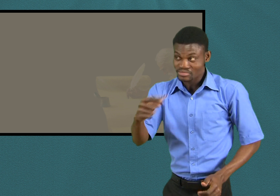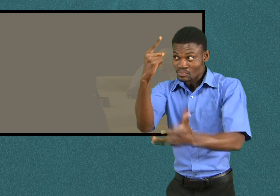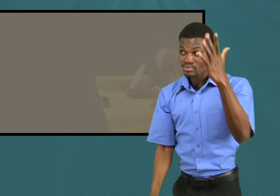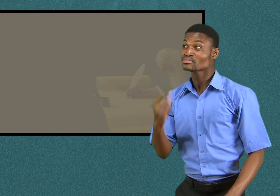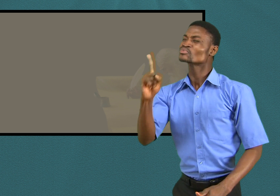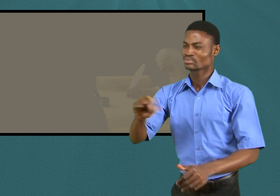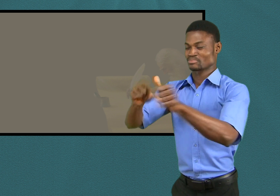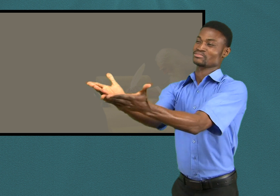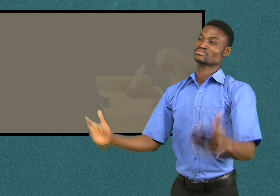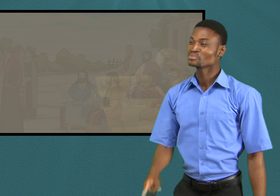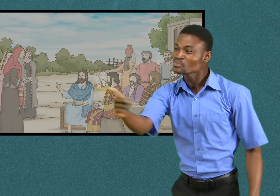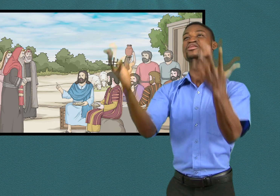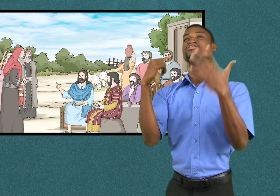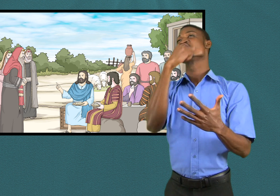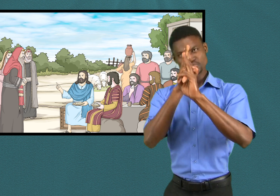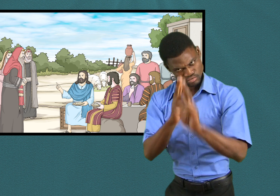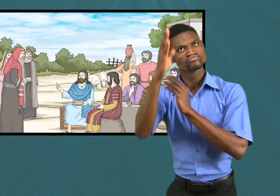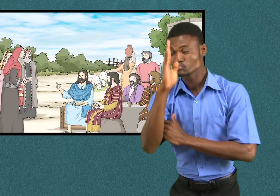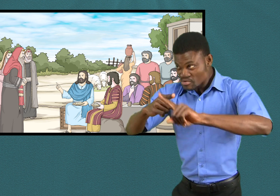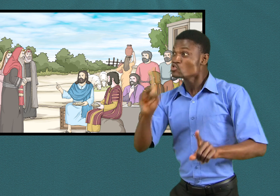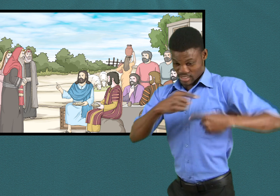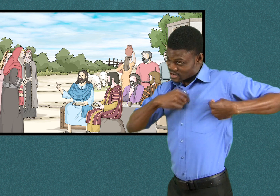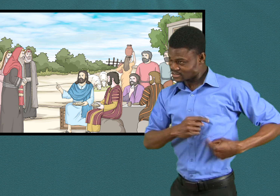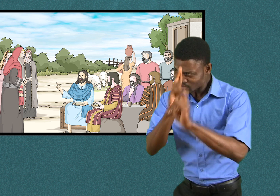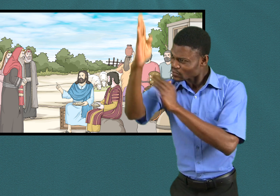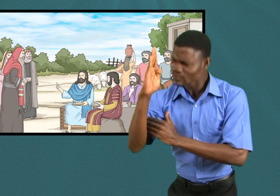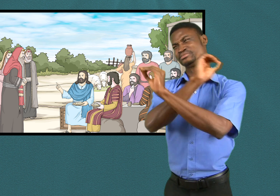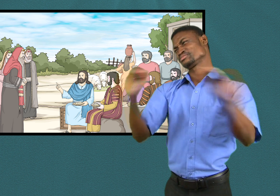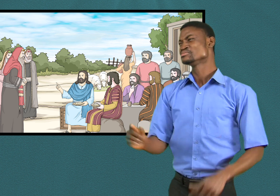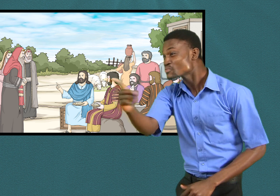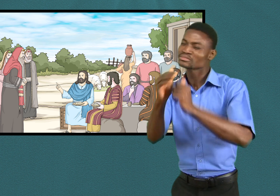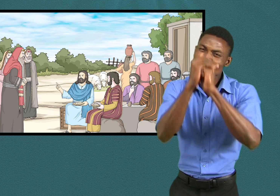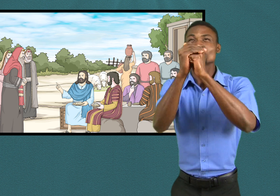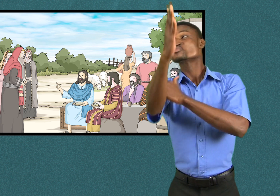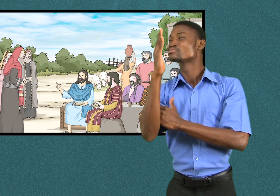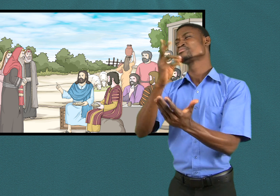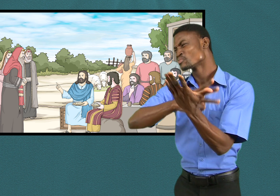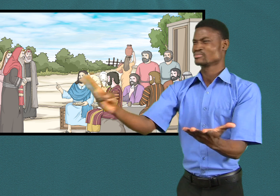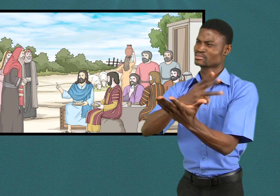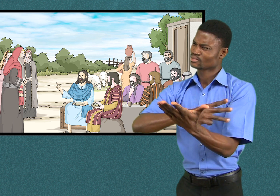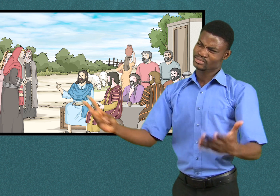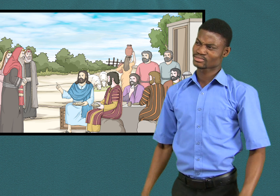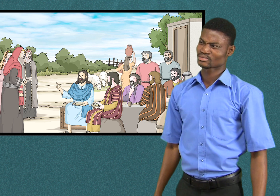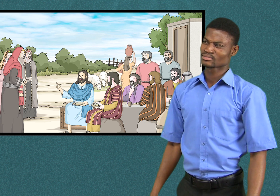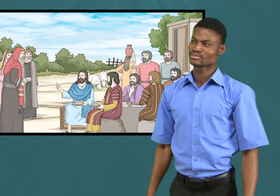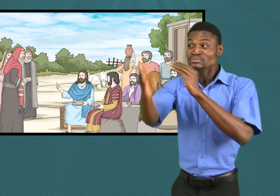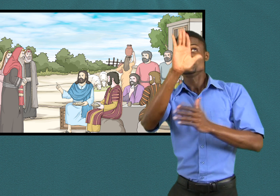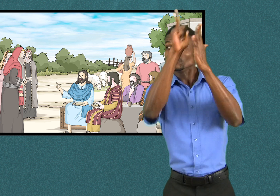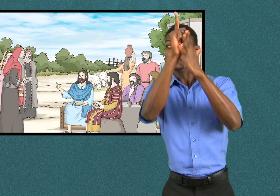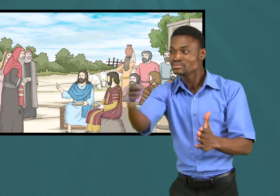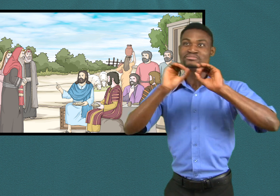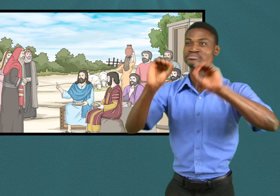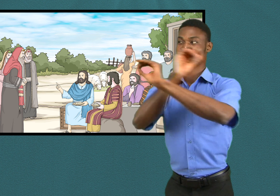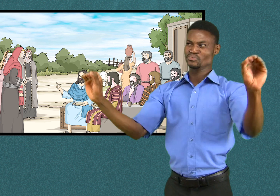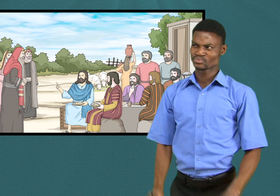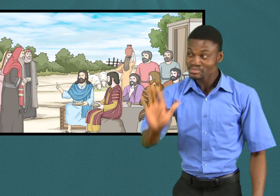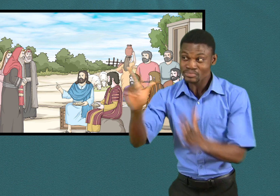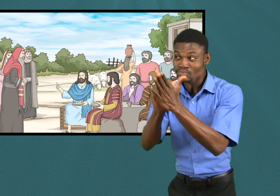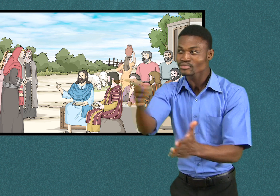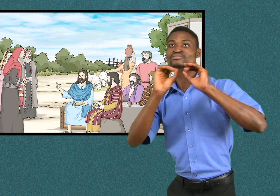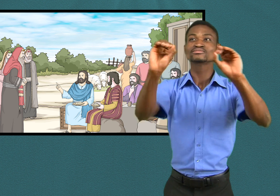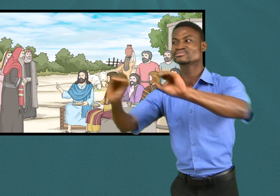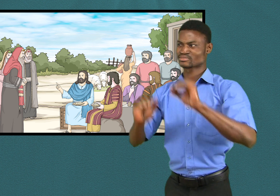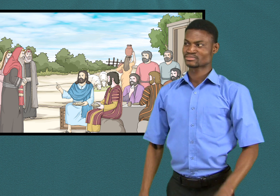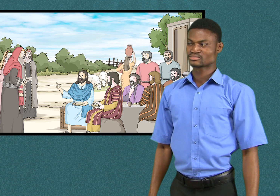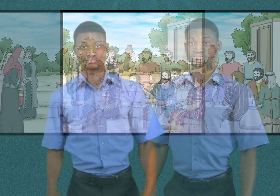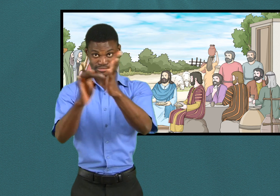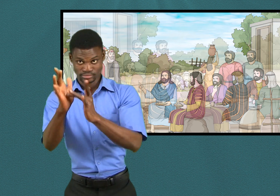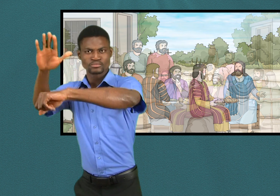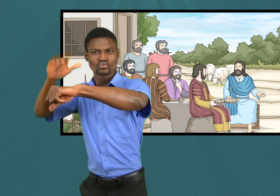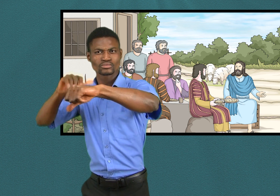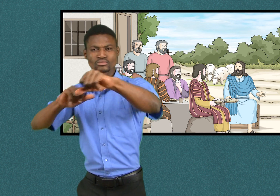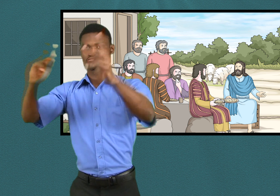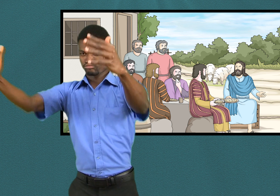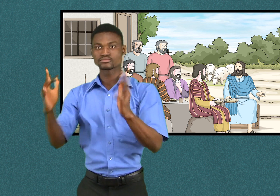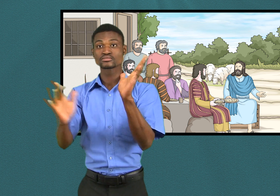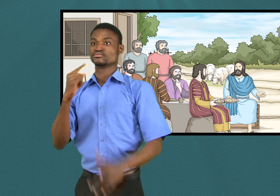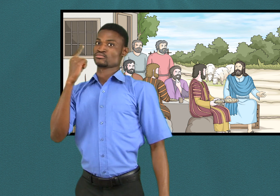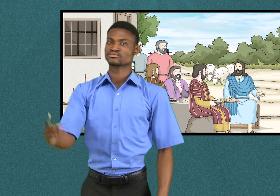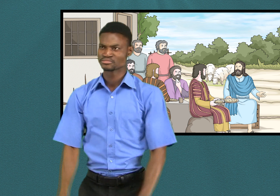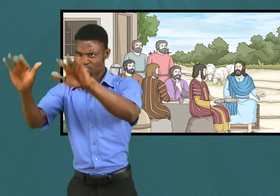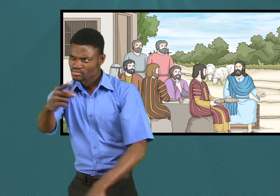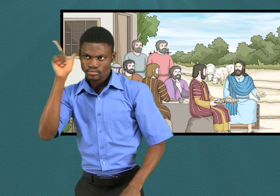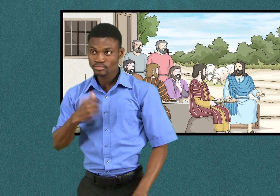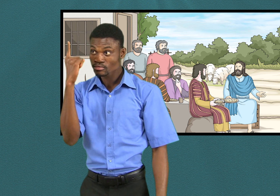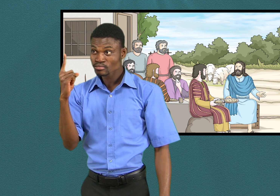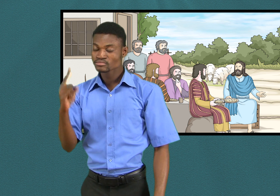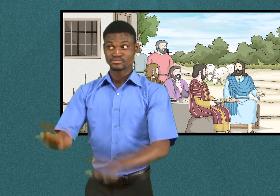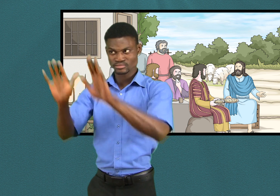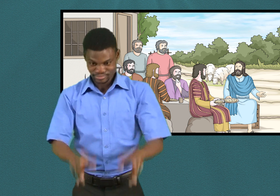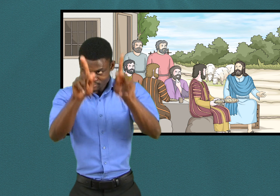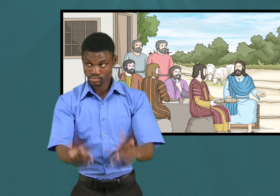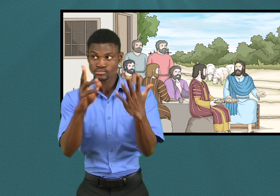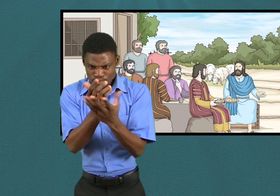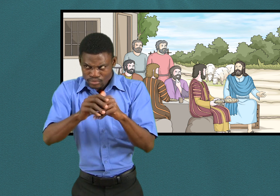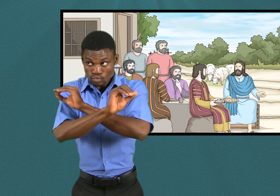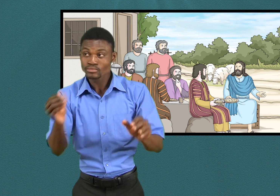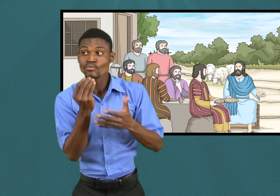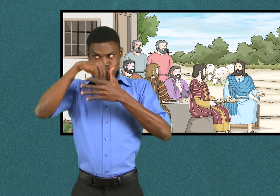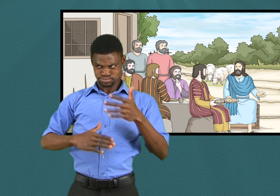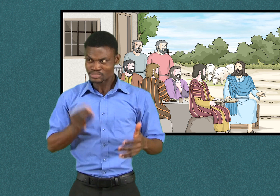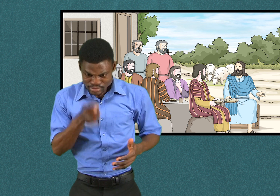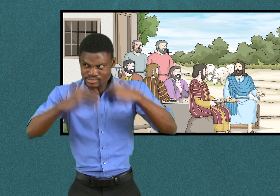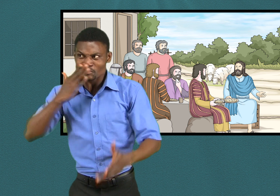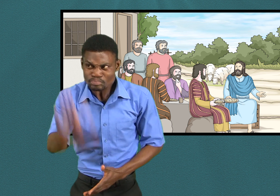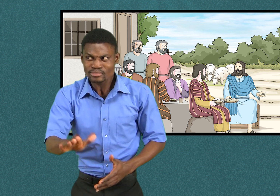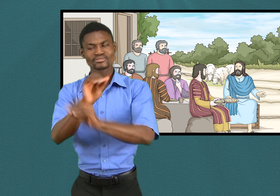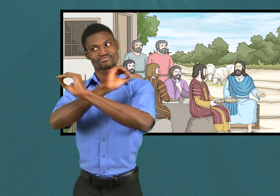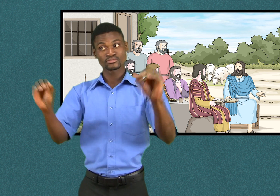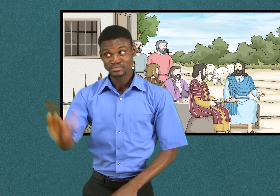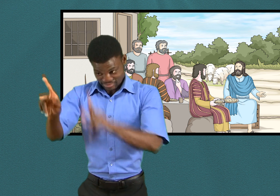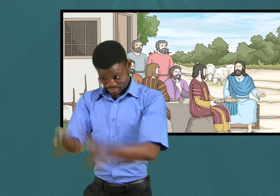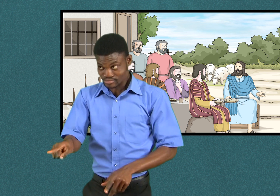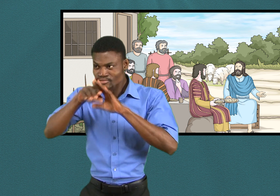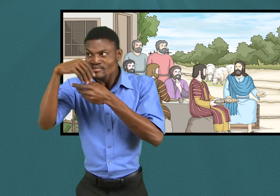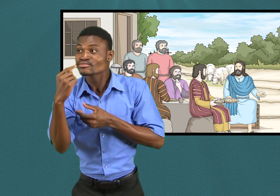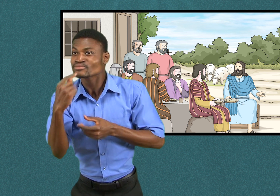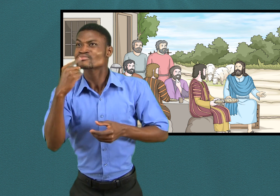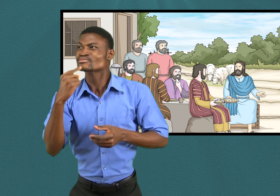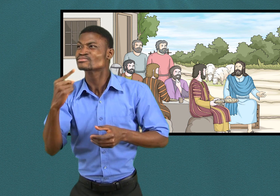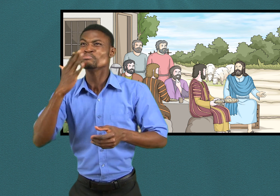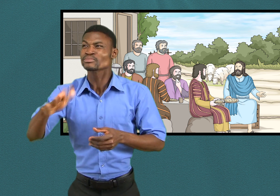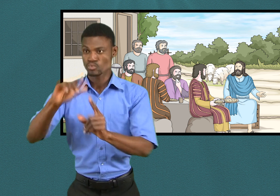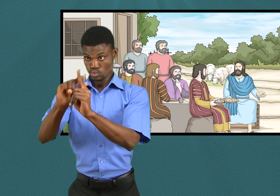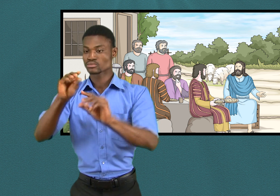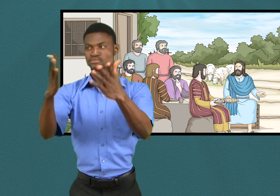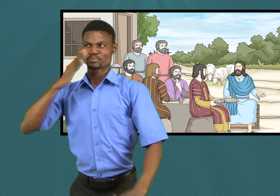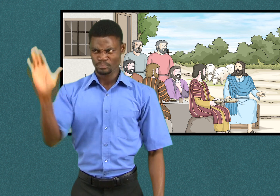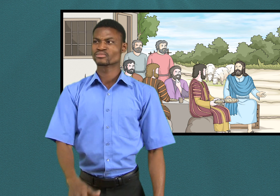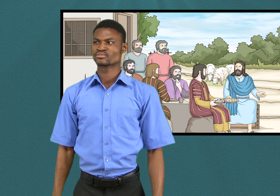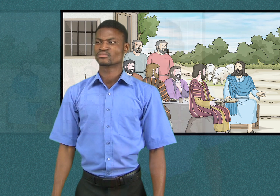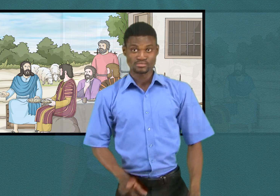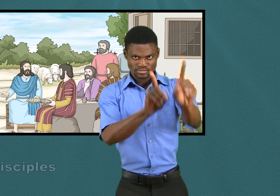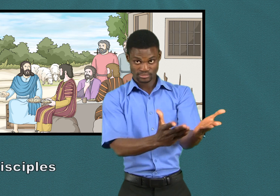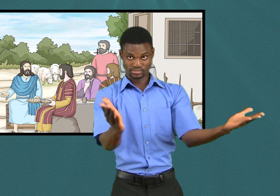Isaiah prophesied correctly about you: ‘These people honor Me with their lips, but their hearts are far from Me. They worship Me in vain; they teach as doctrine the precepts of men.’” Jesus called the crowd to Him and said, “Listen and understand.